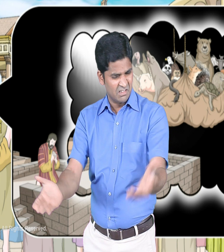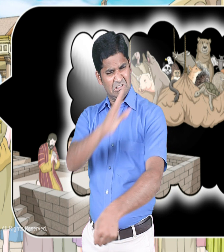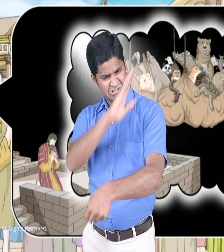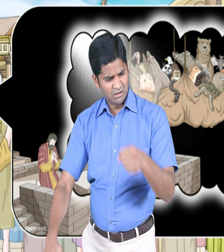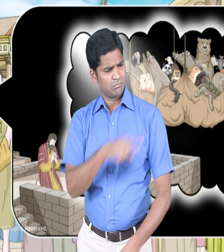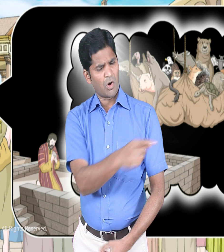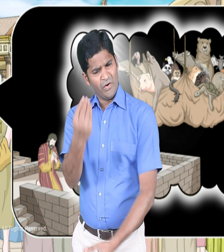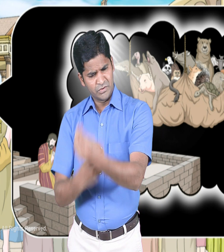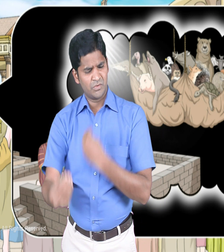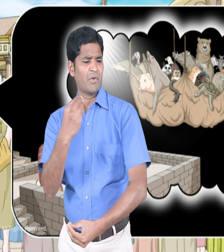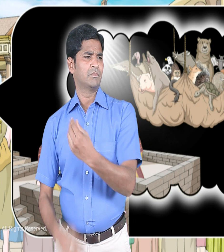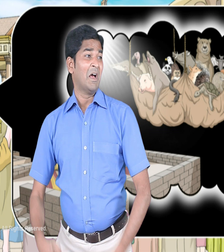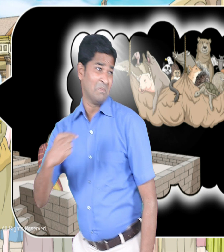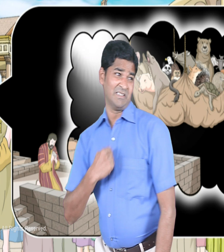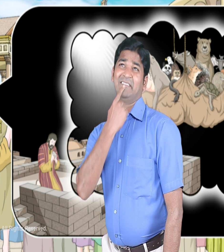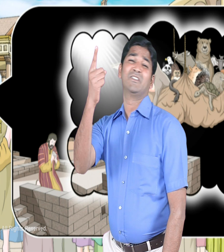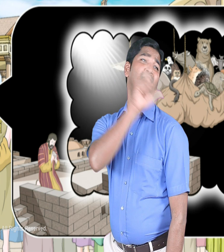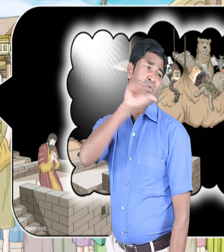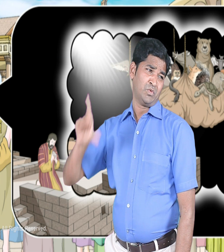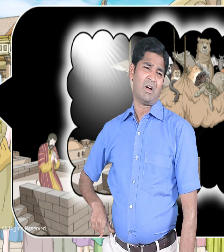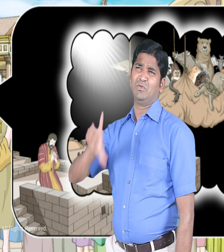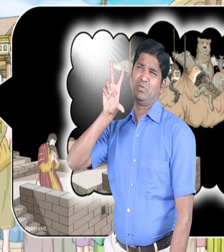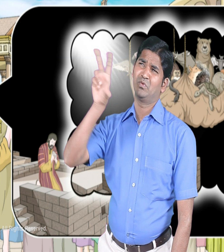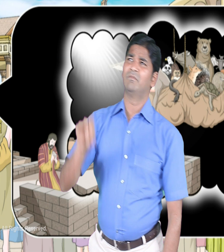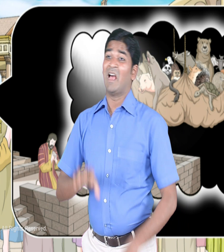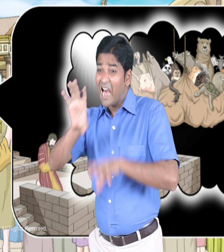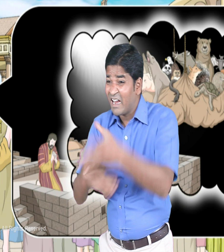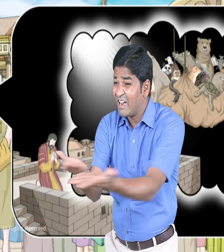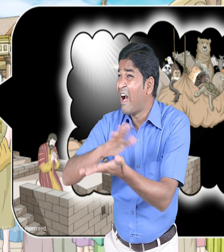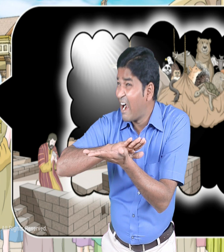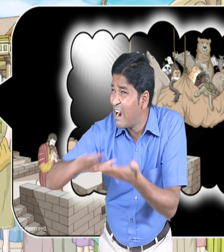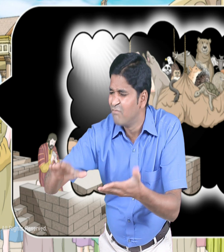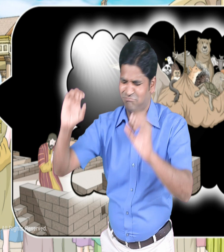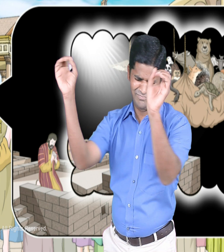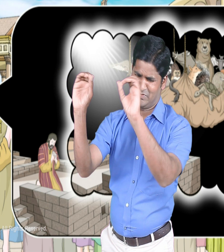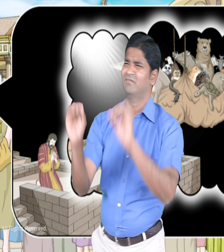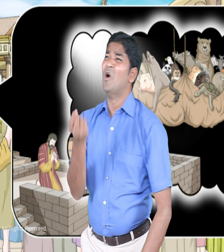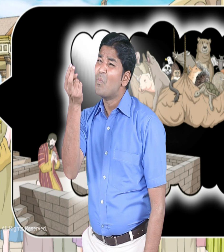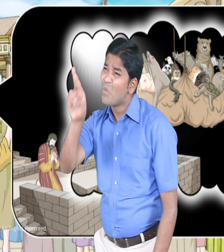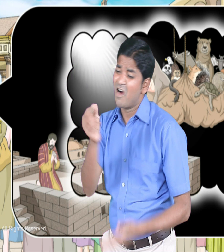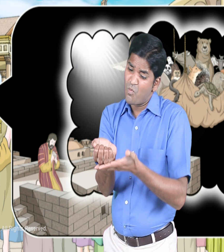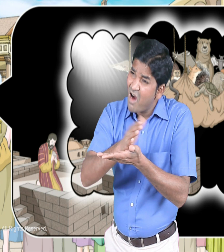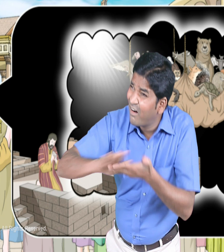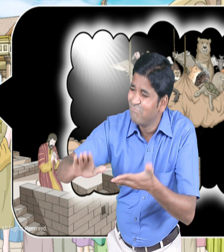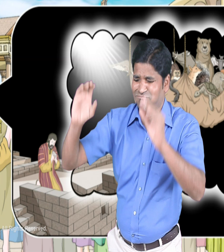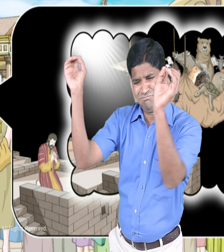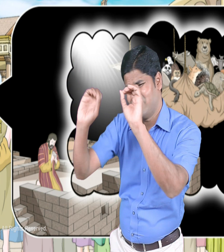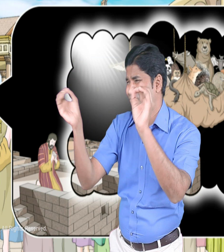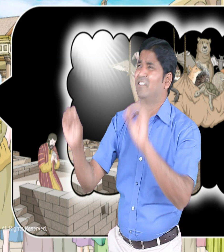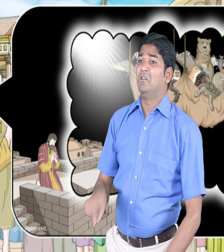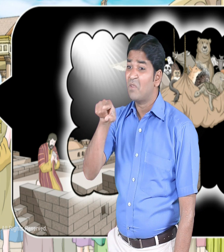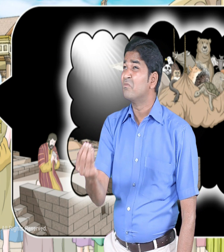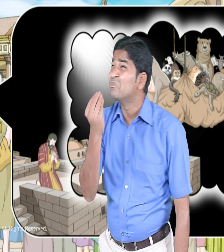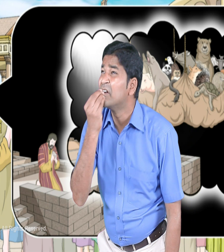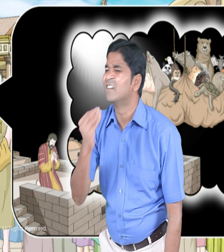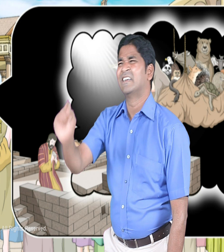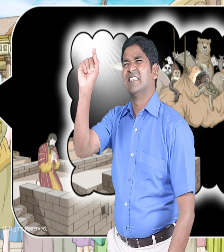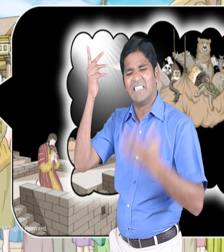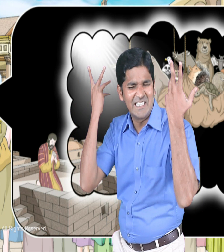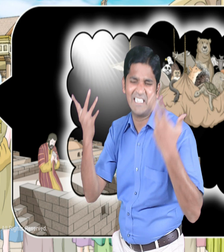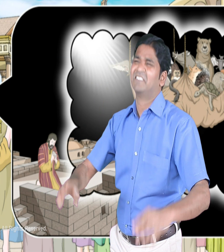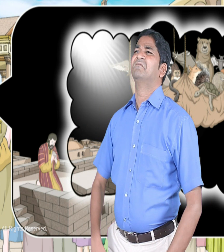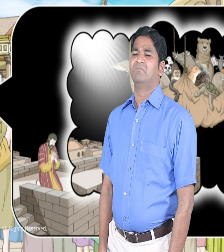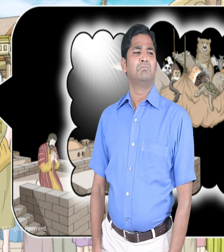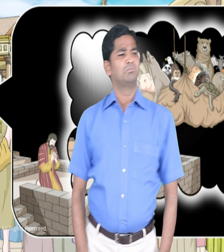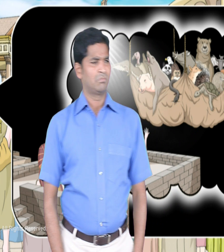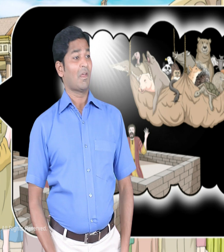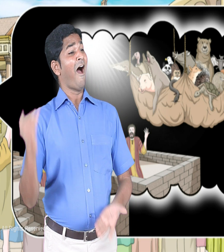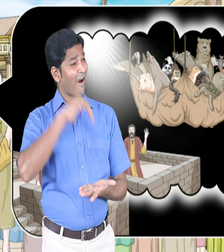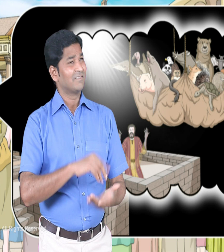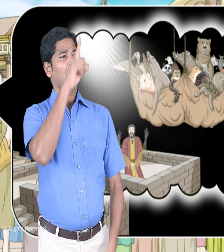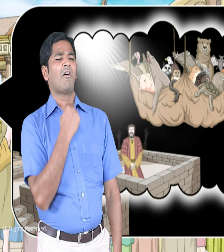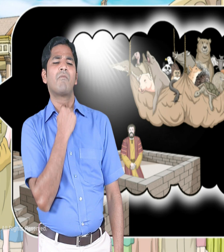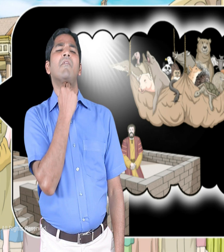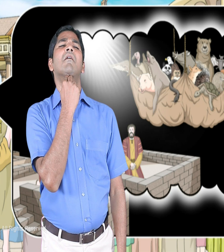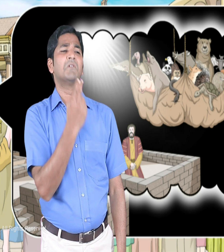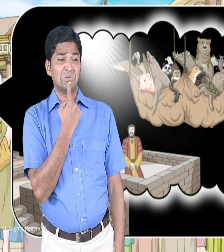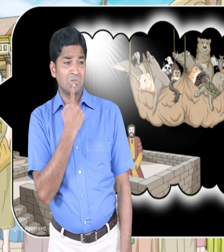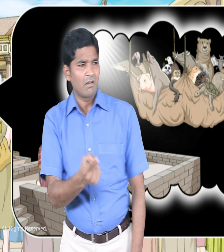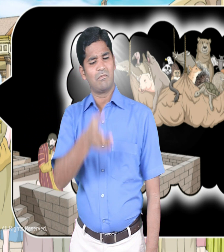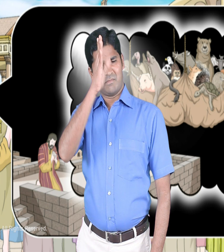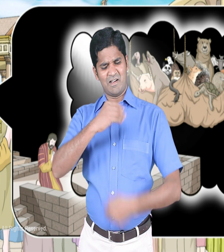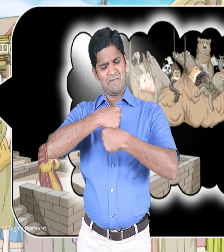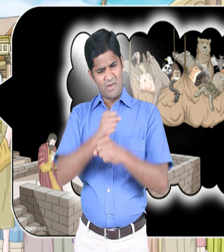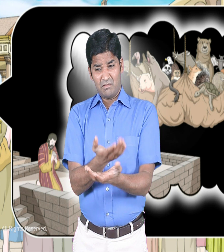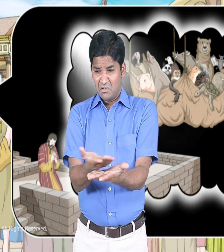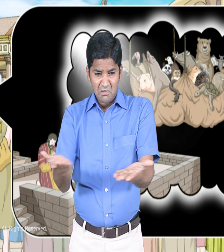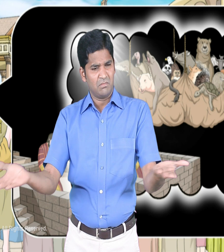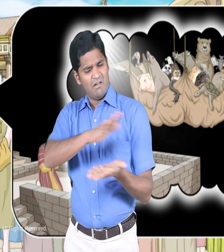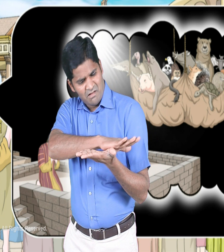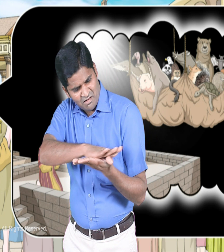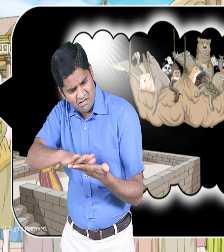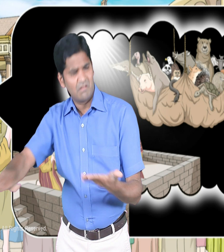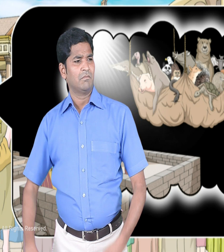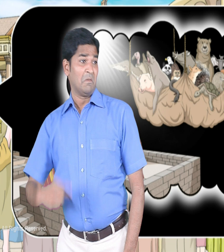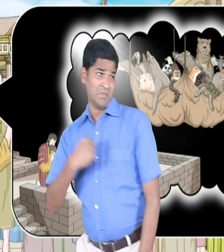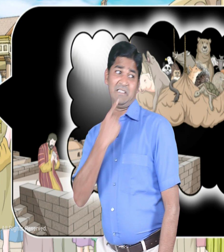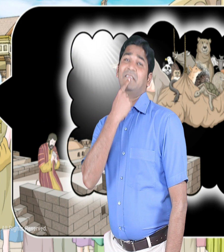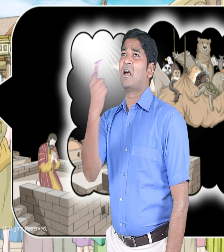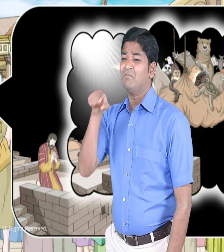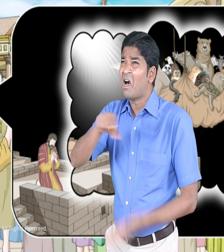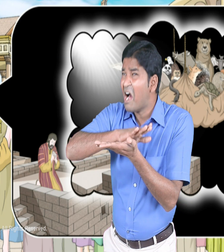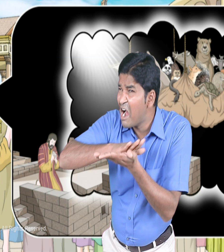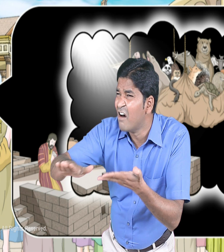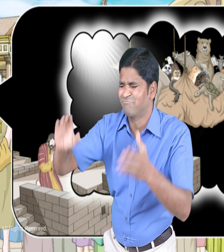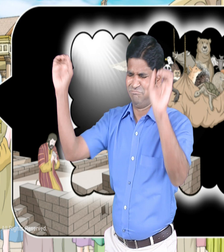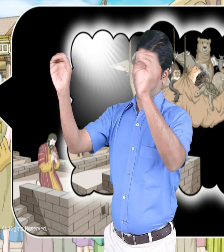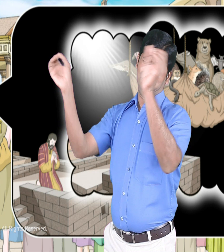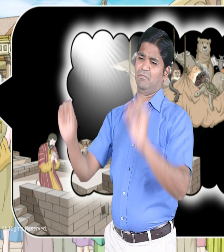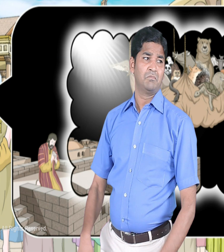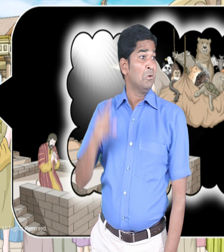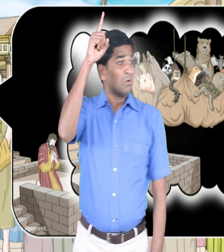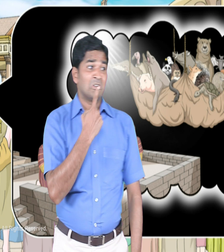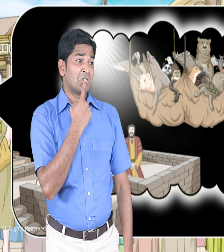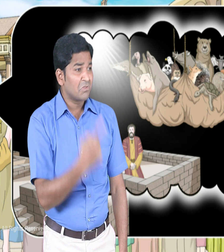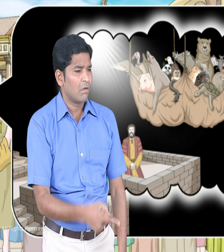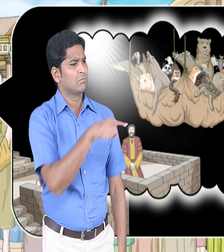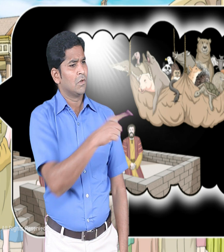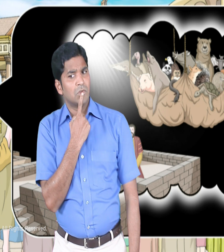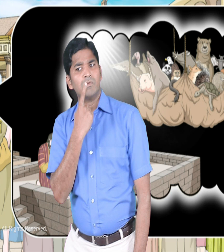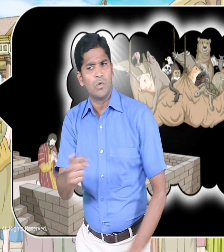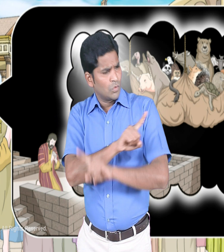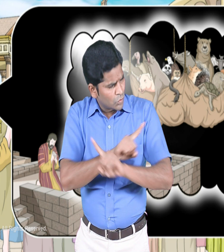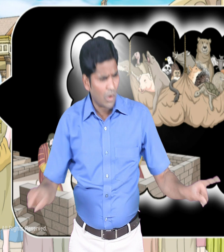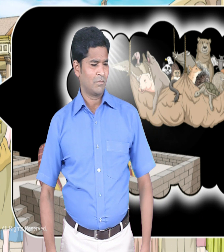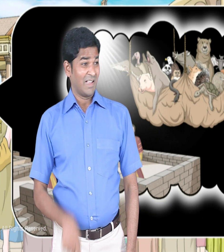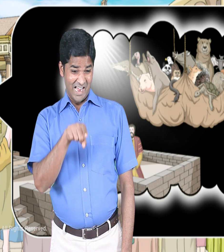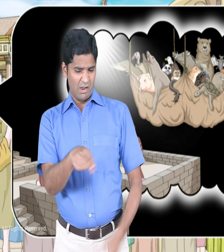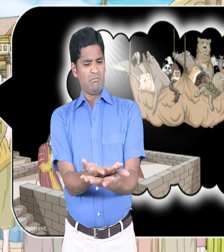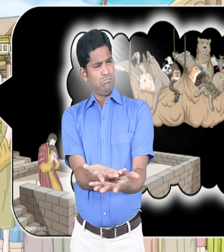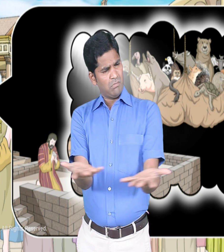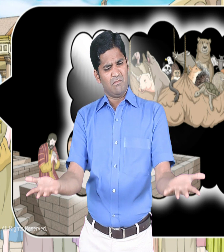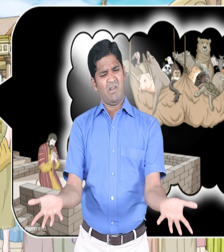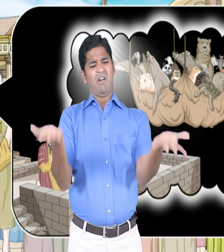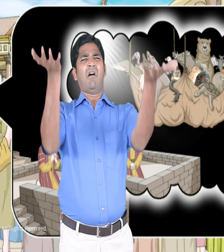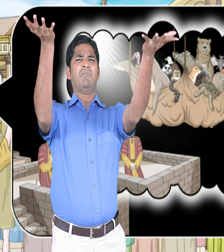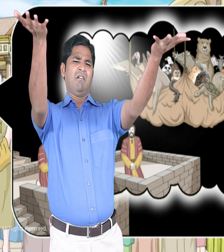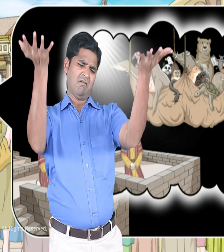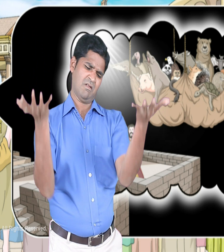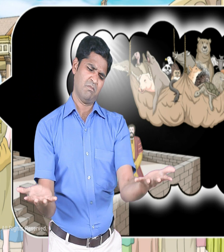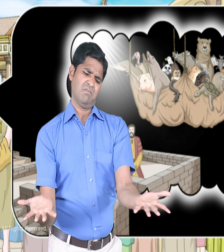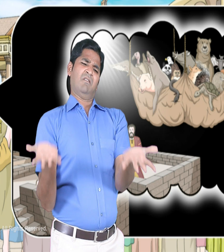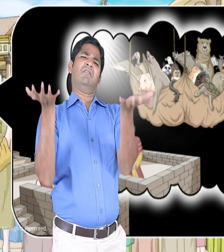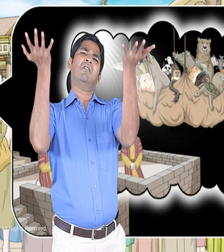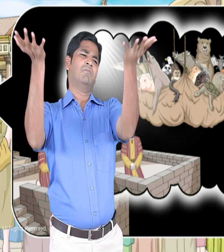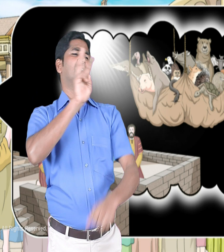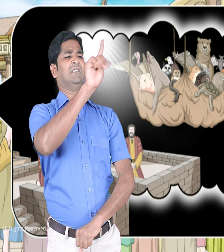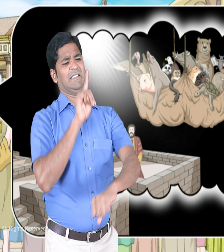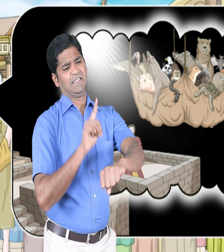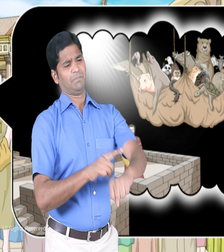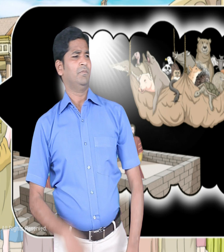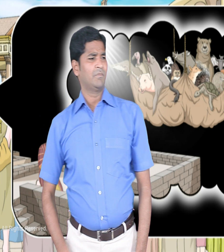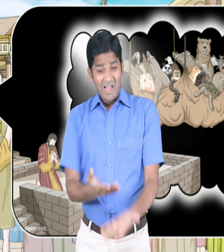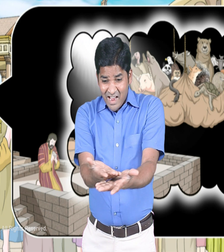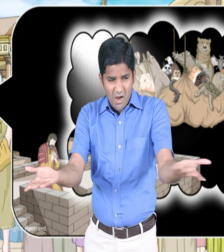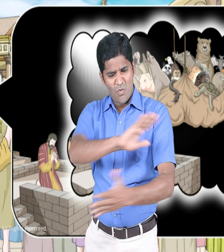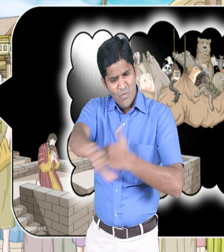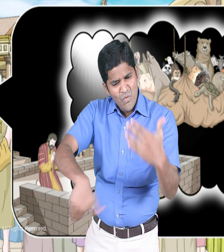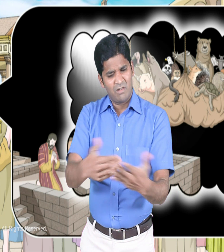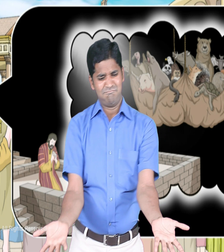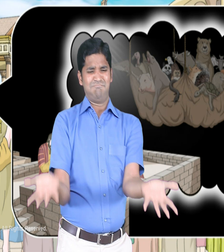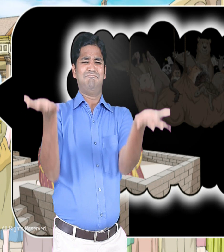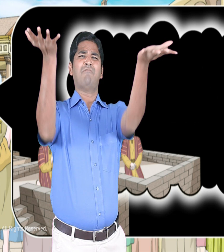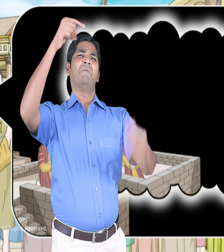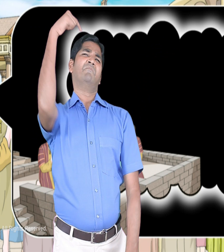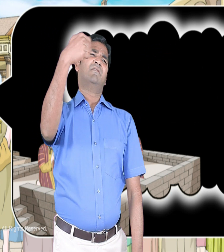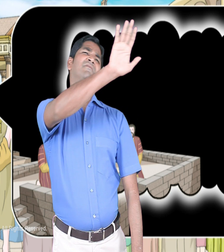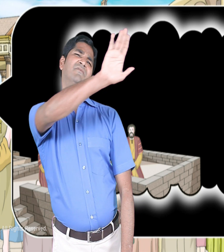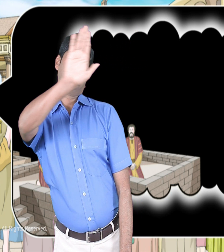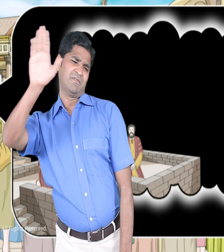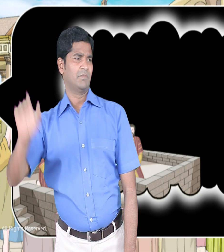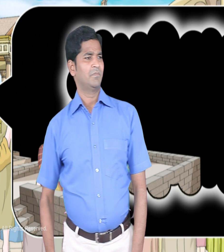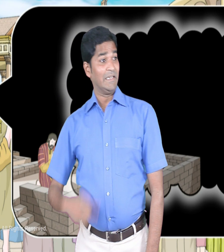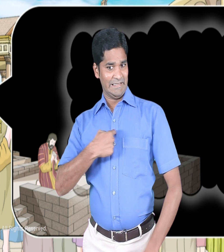‘No, Lord,’ I said, ‘for nothing impure or unclean has ever entered my mouth.’ But the voice spoke from heaven a second time, ‘Do not call anything impure that God has made clean.’